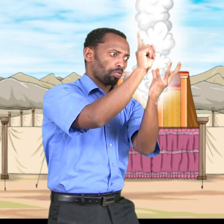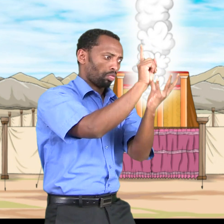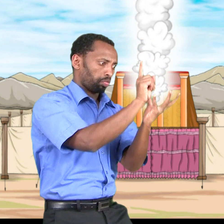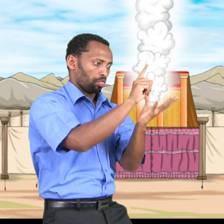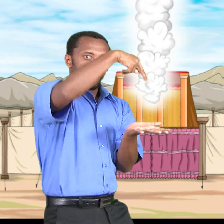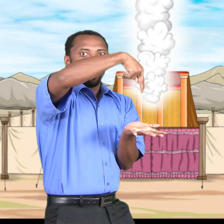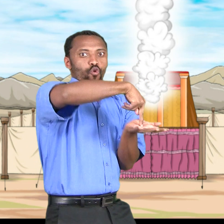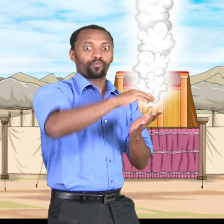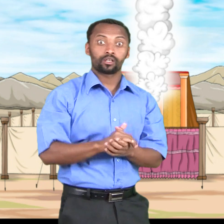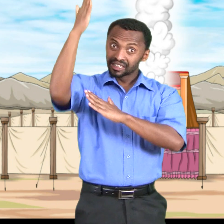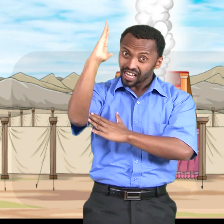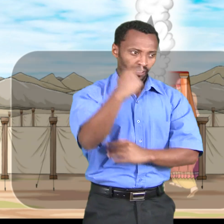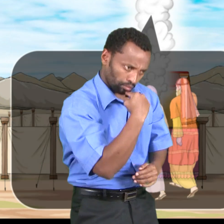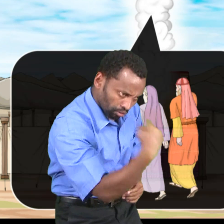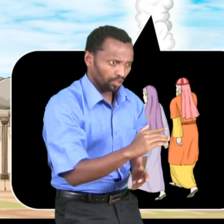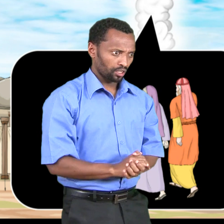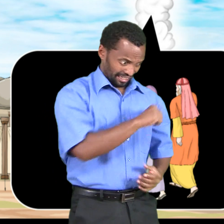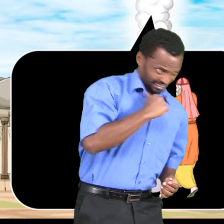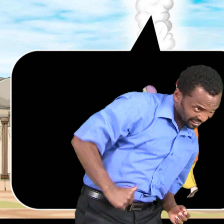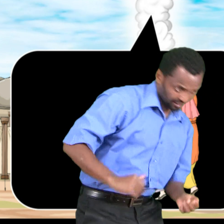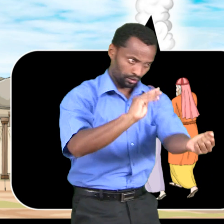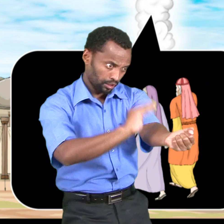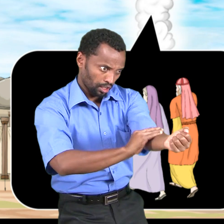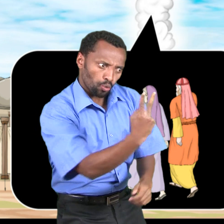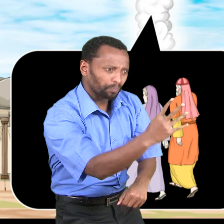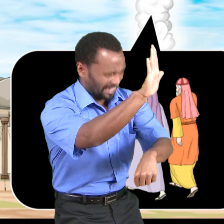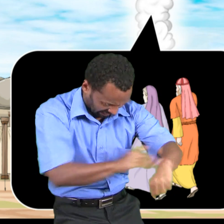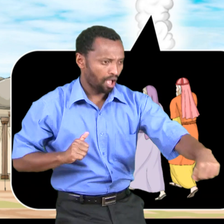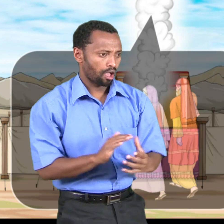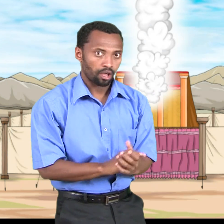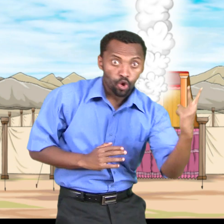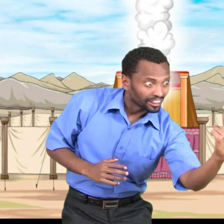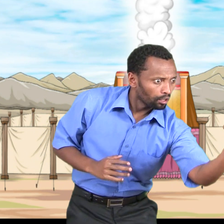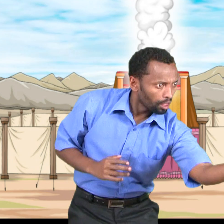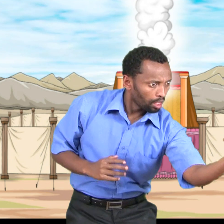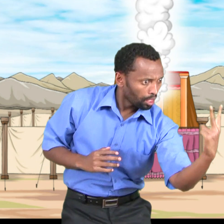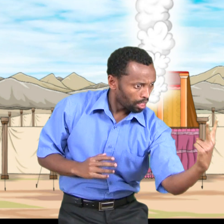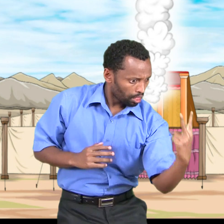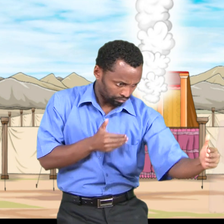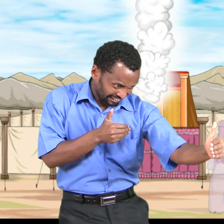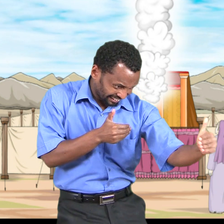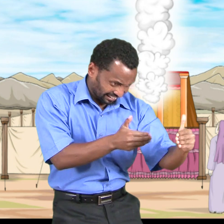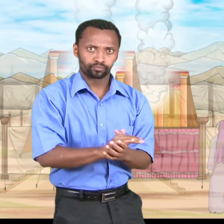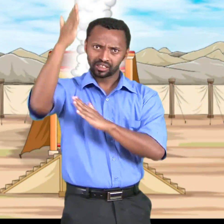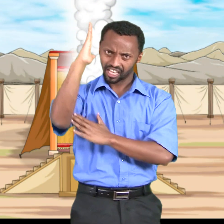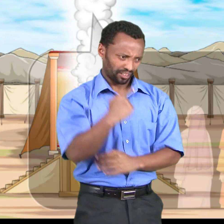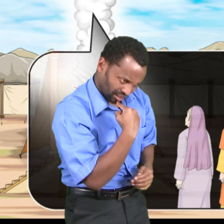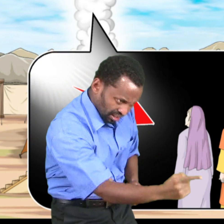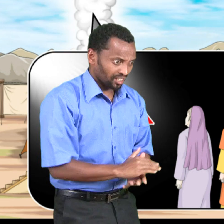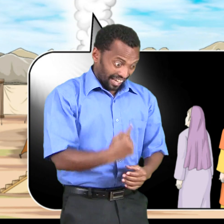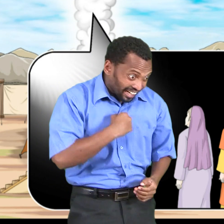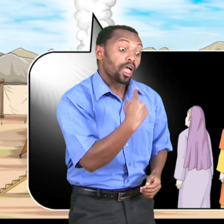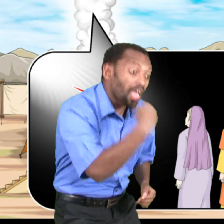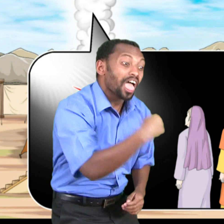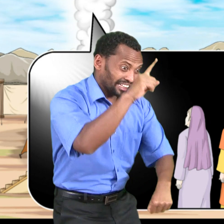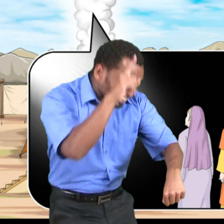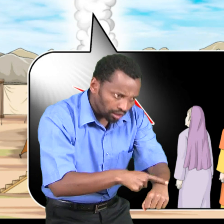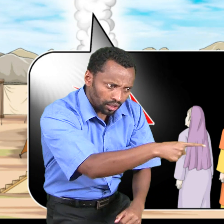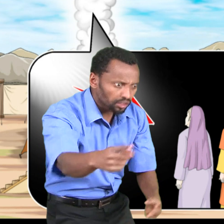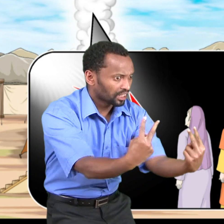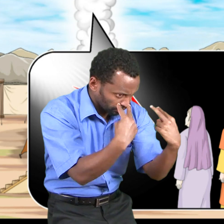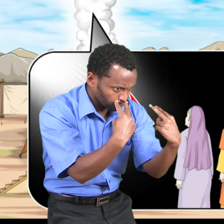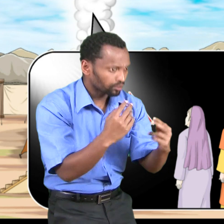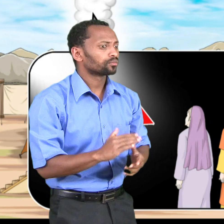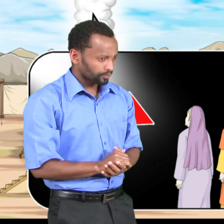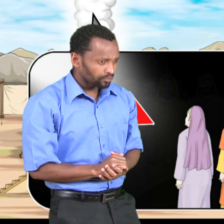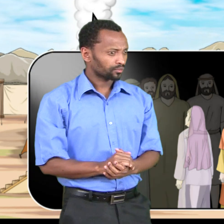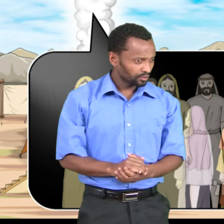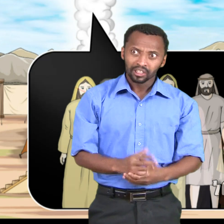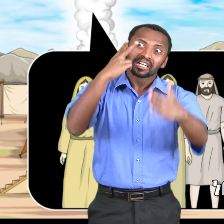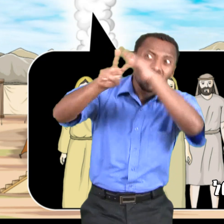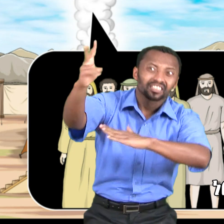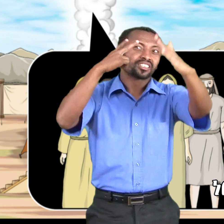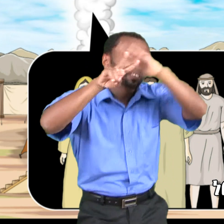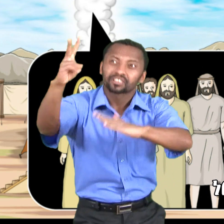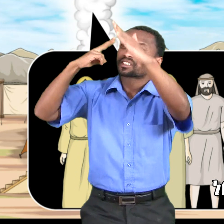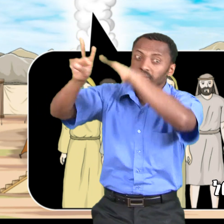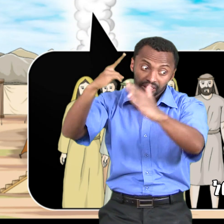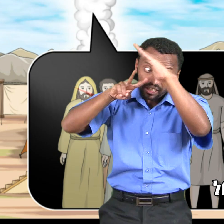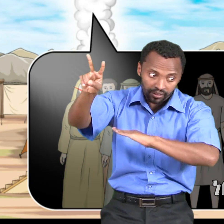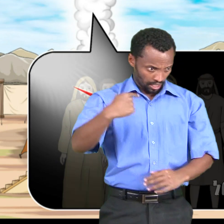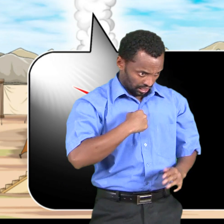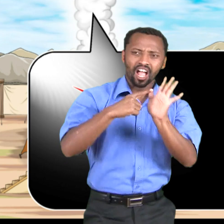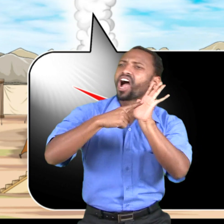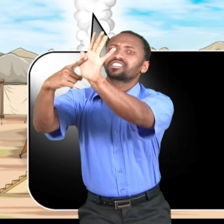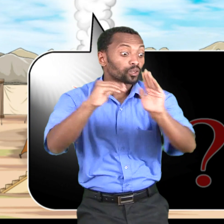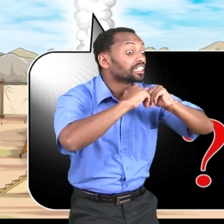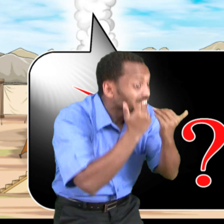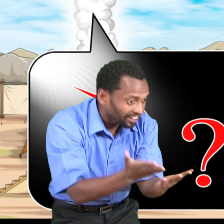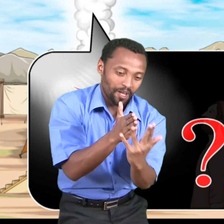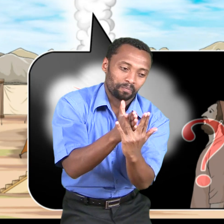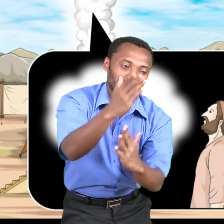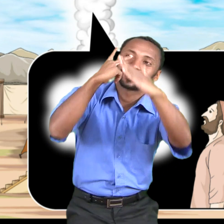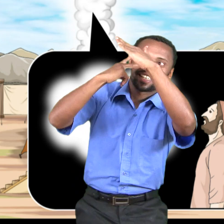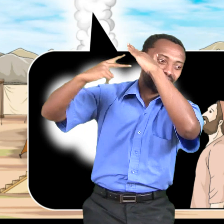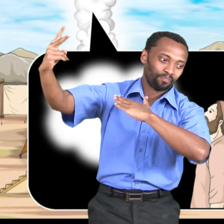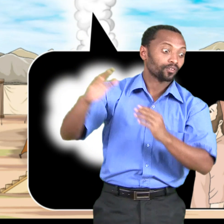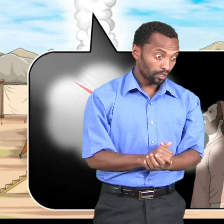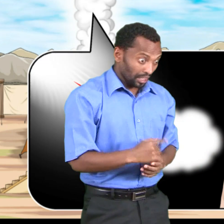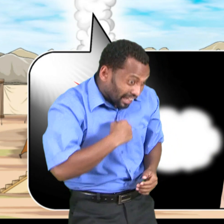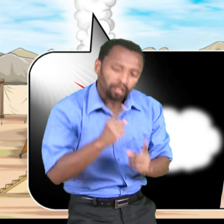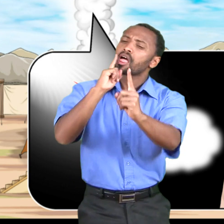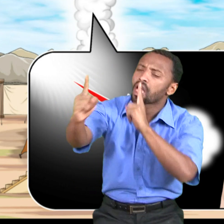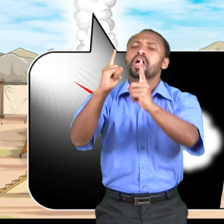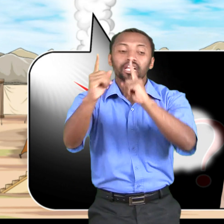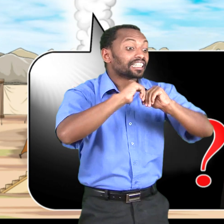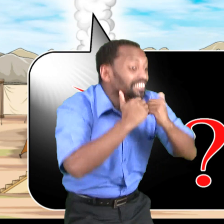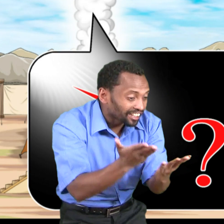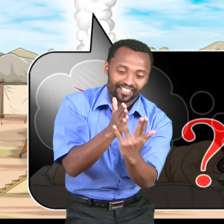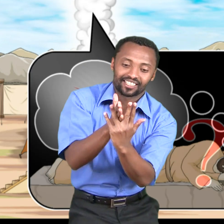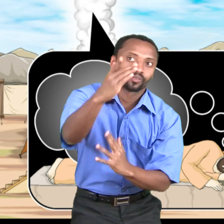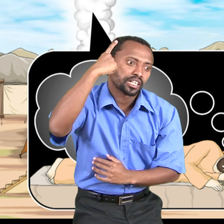When both of them had stepped forward, He said, “Hear now My words: If there is a prophet among you, I, the LORD, will reveal Myself to him in a vision;